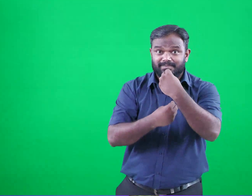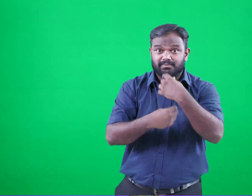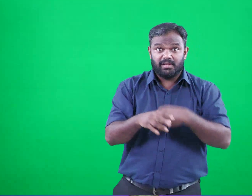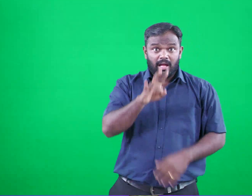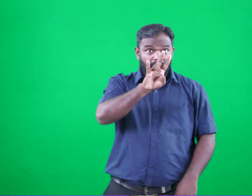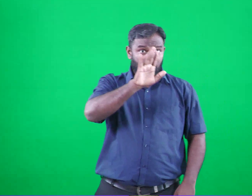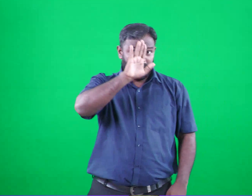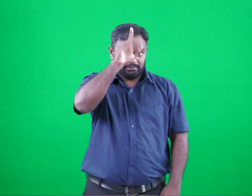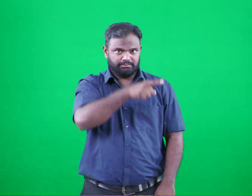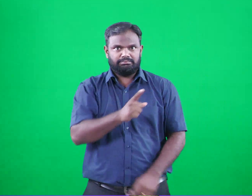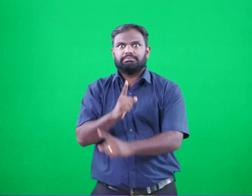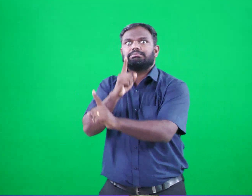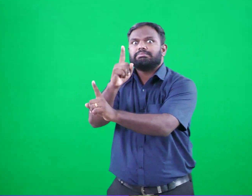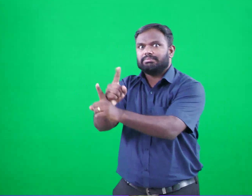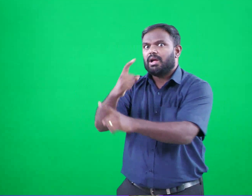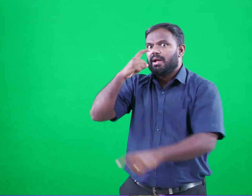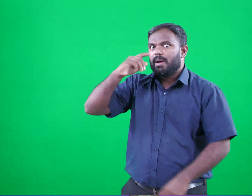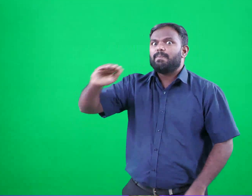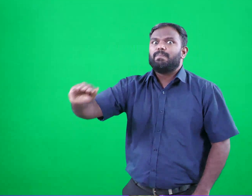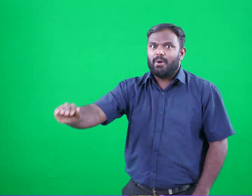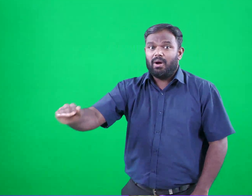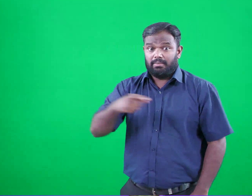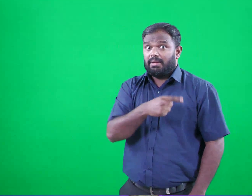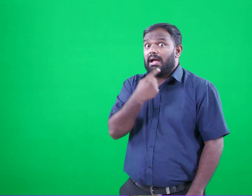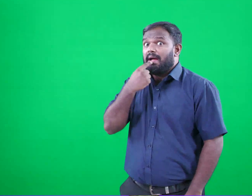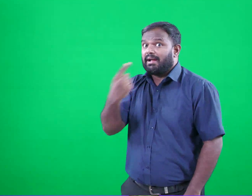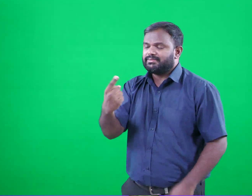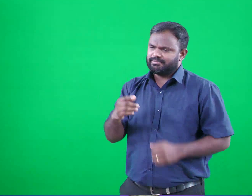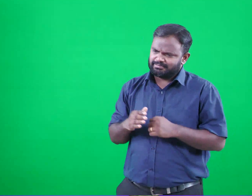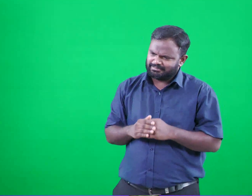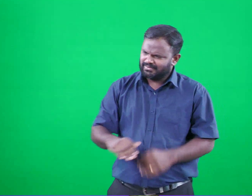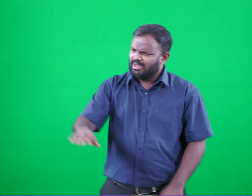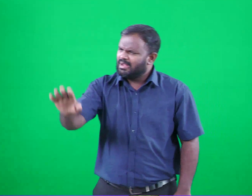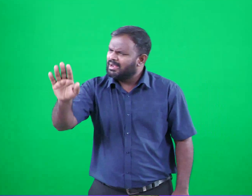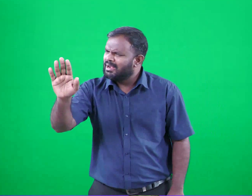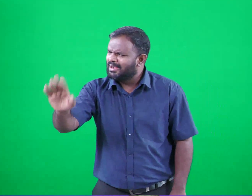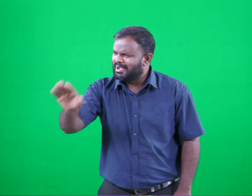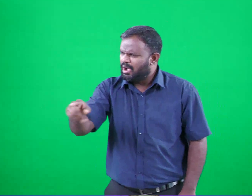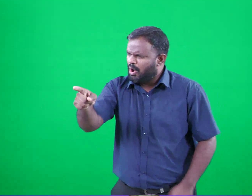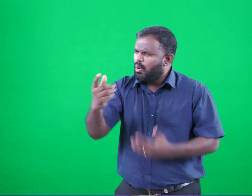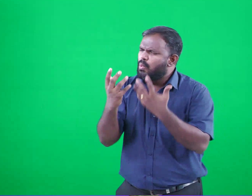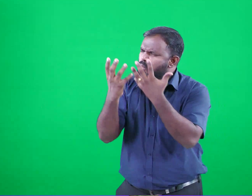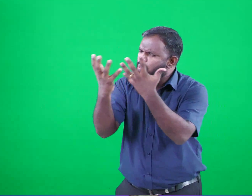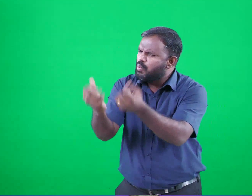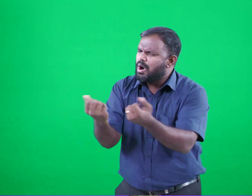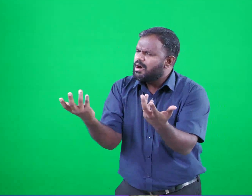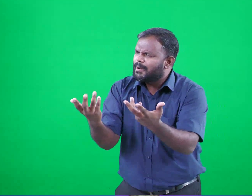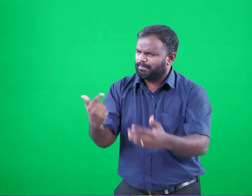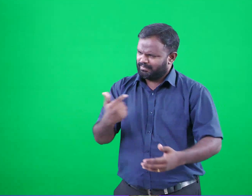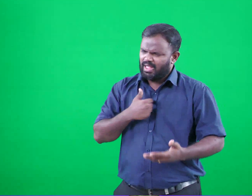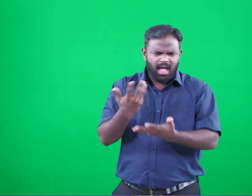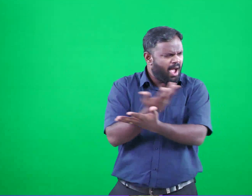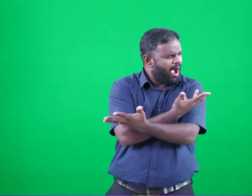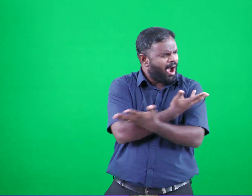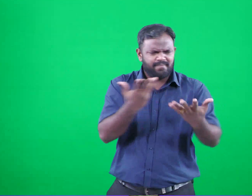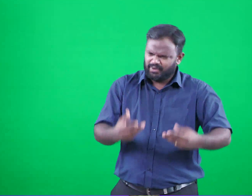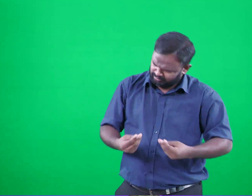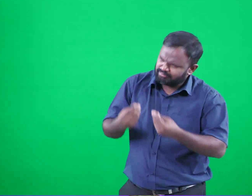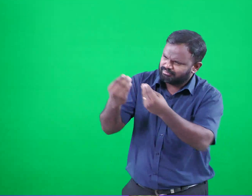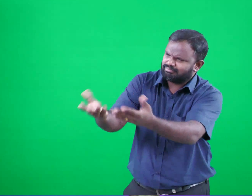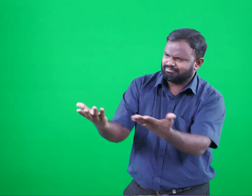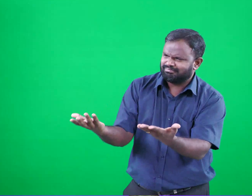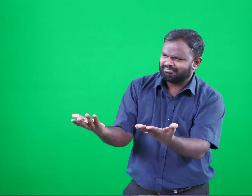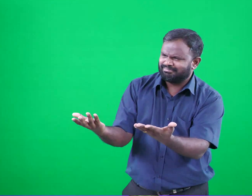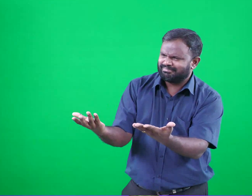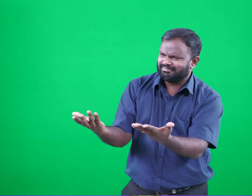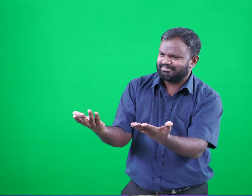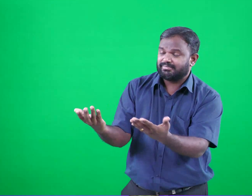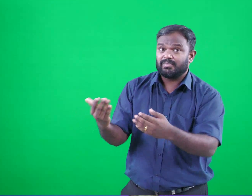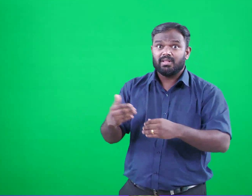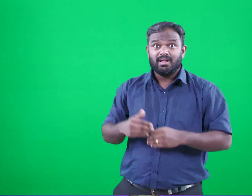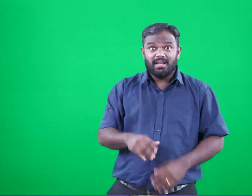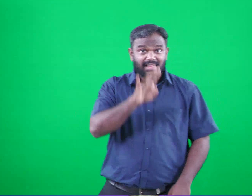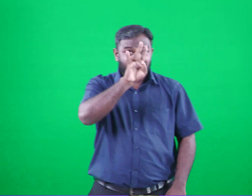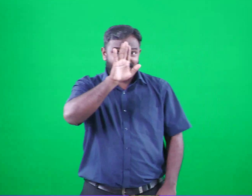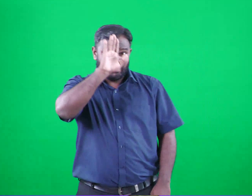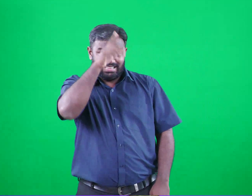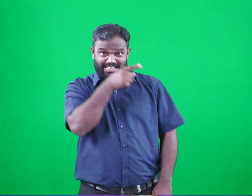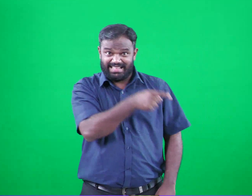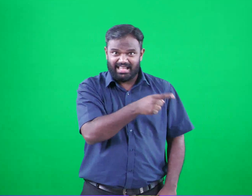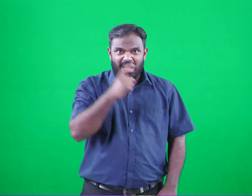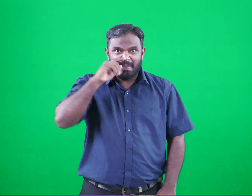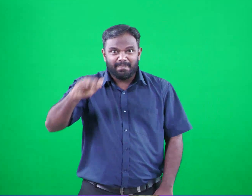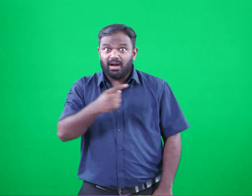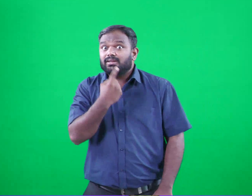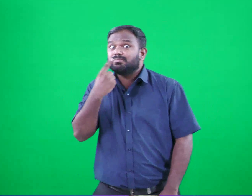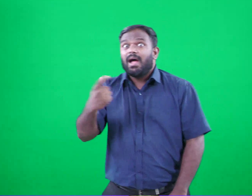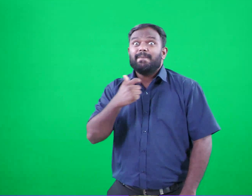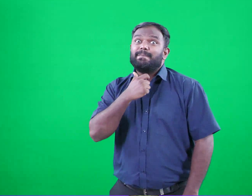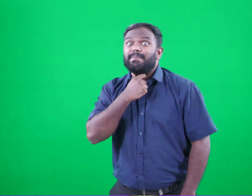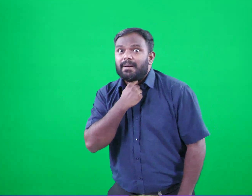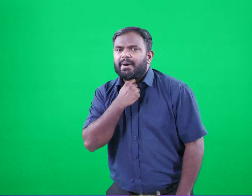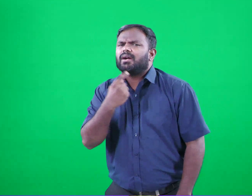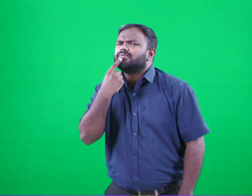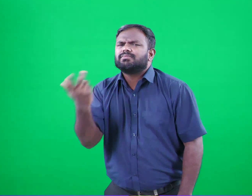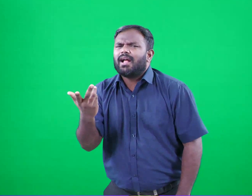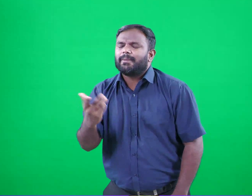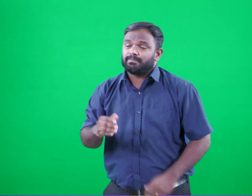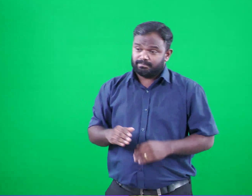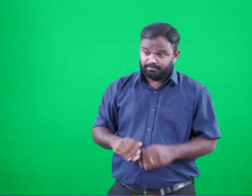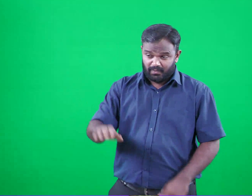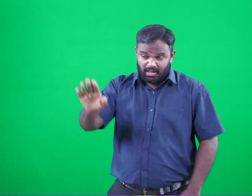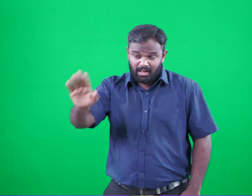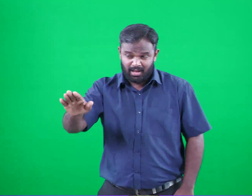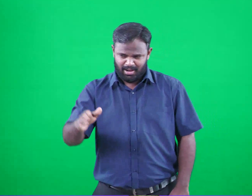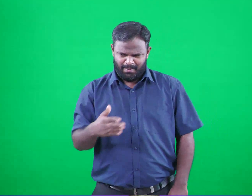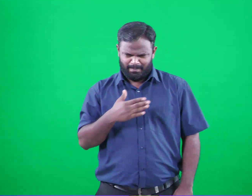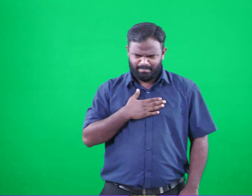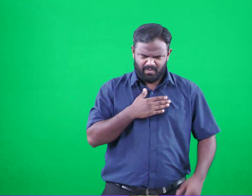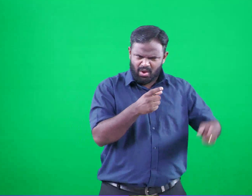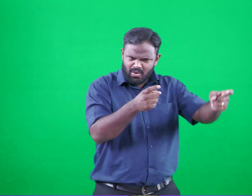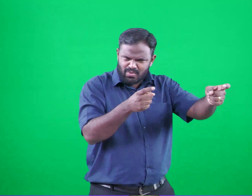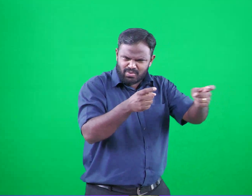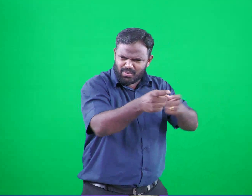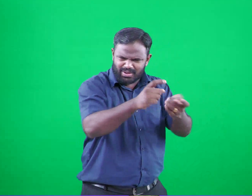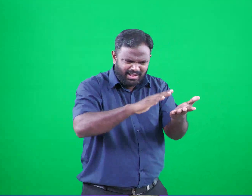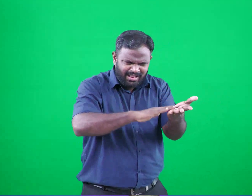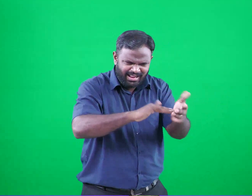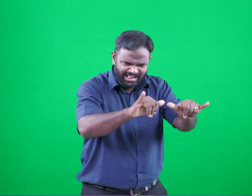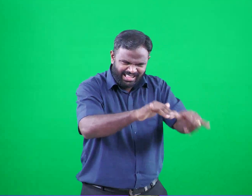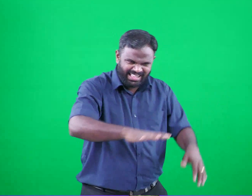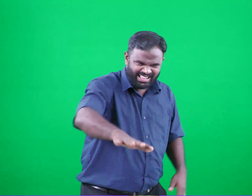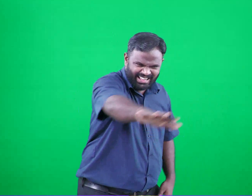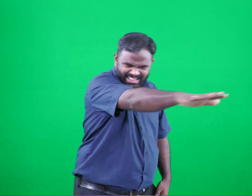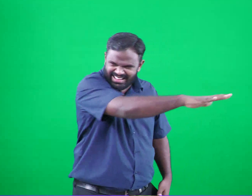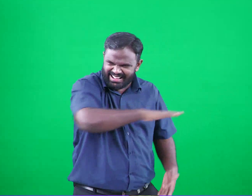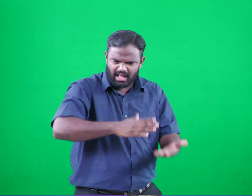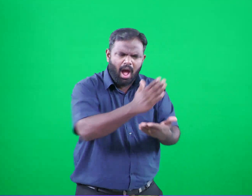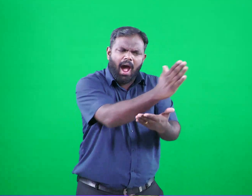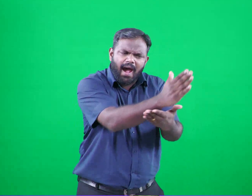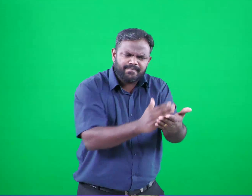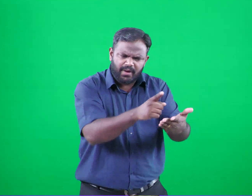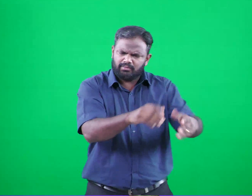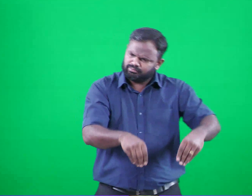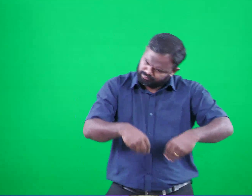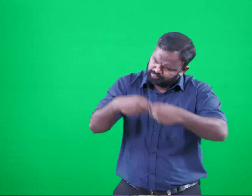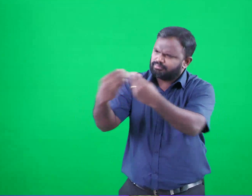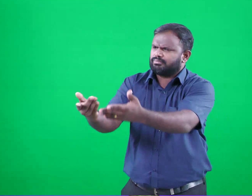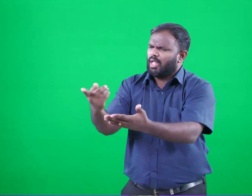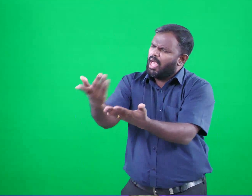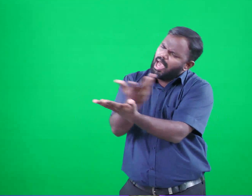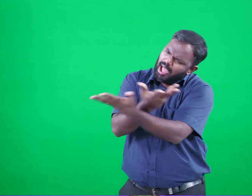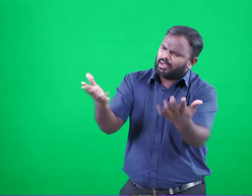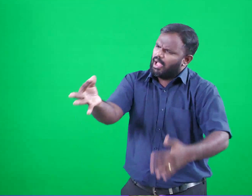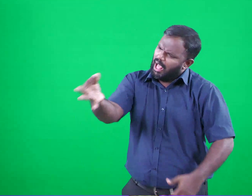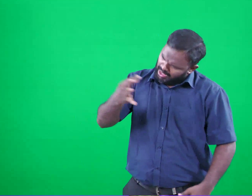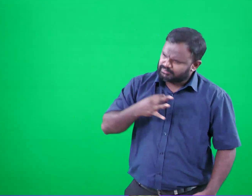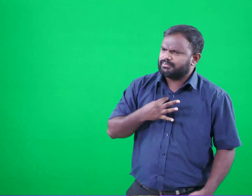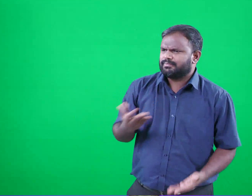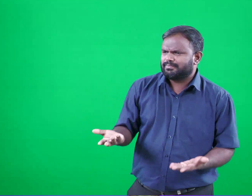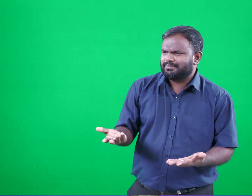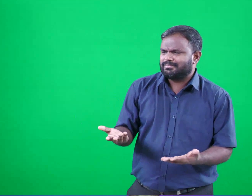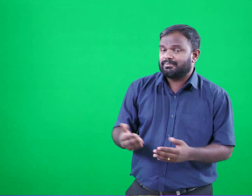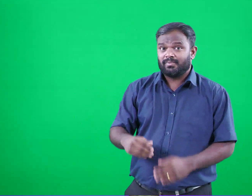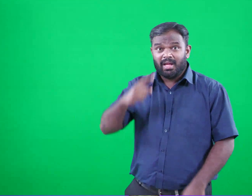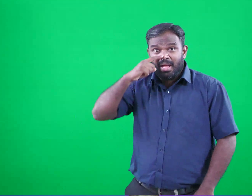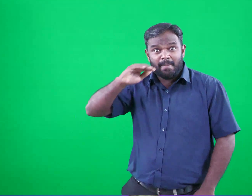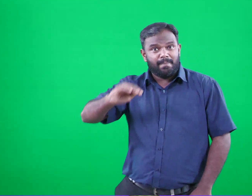And he swore to her, "Whatever you ask of me, I will give you, up to half my kingdom!"